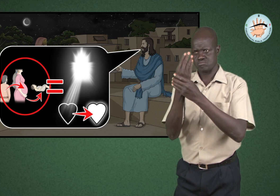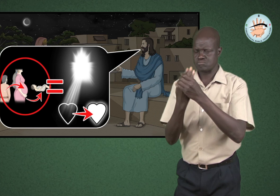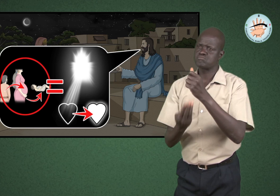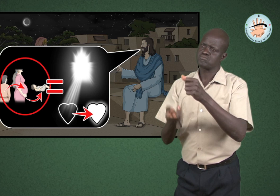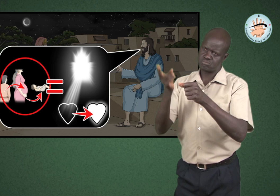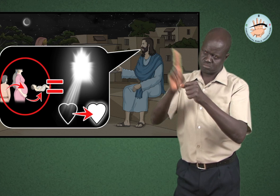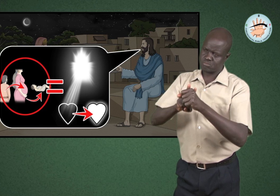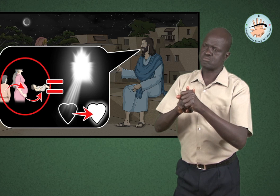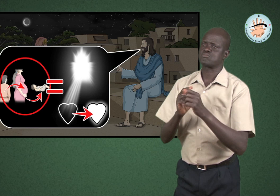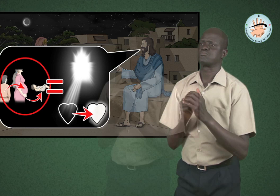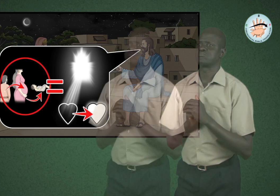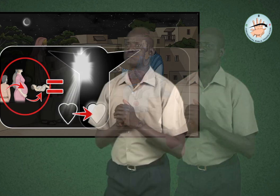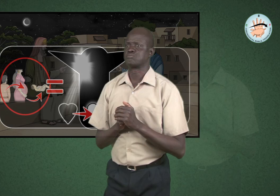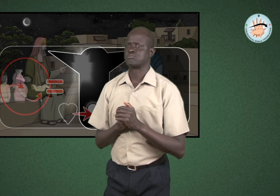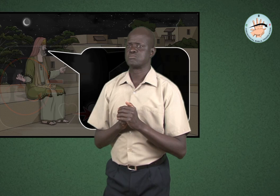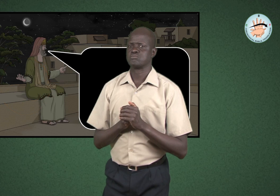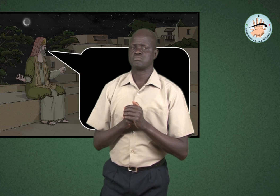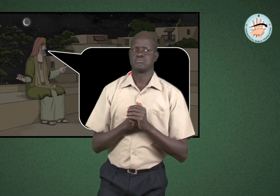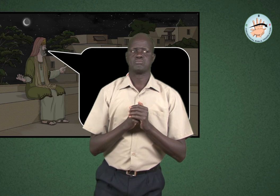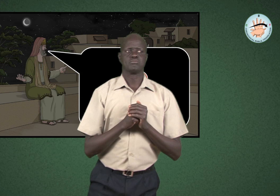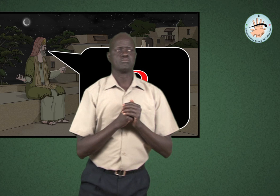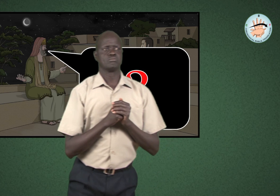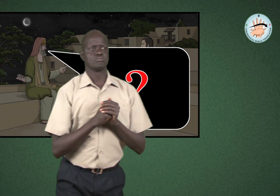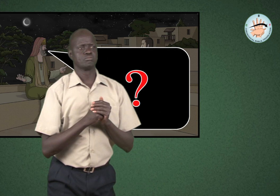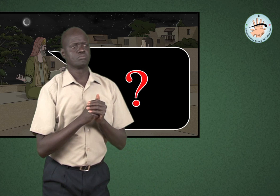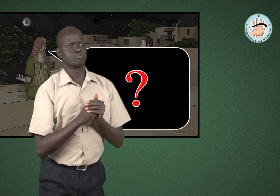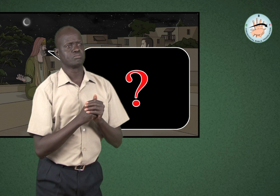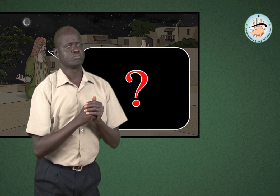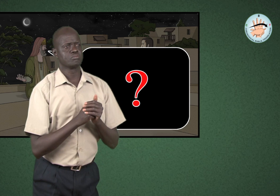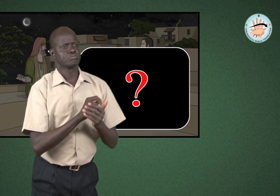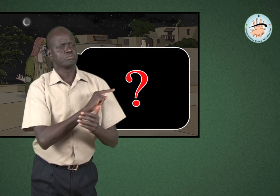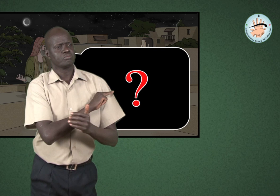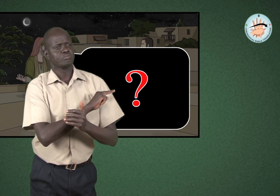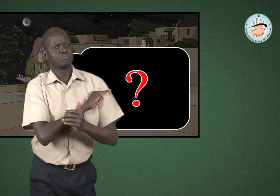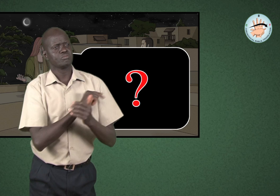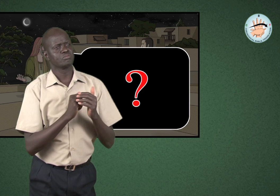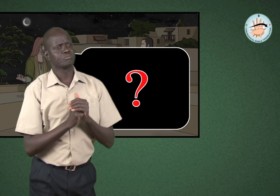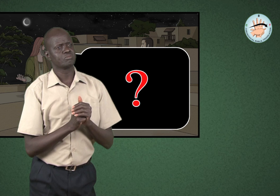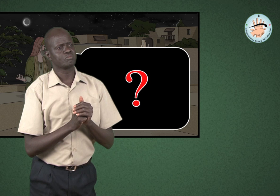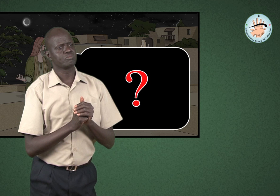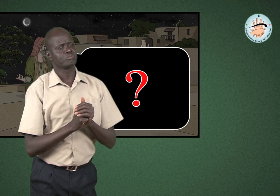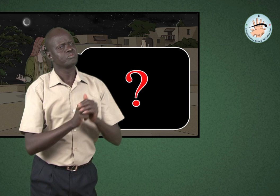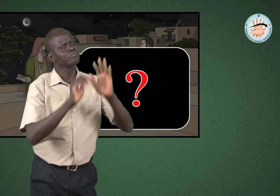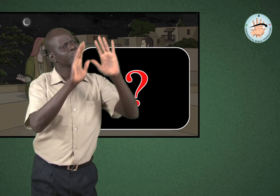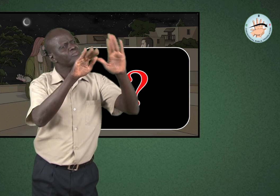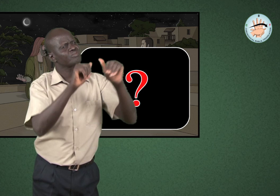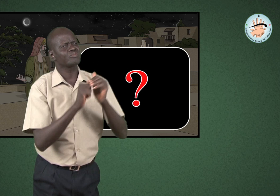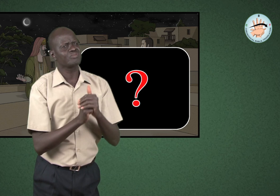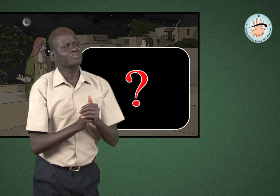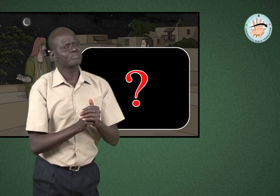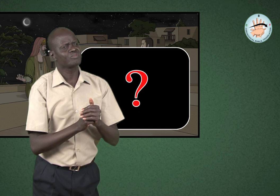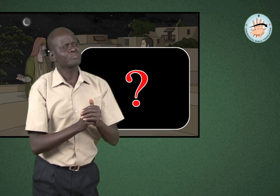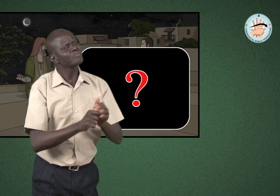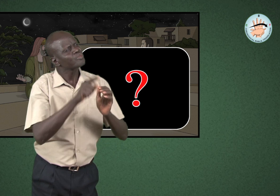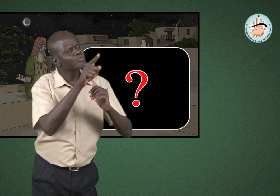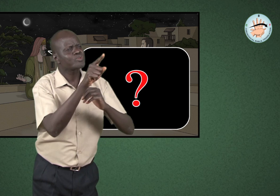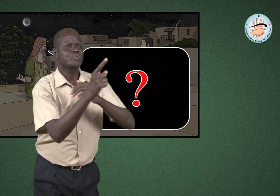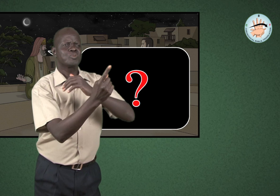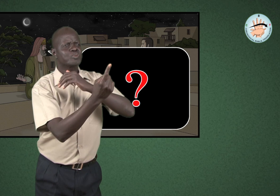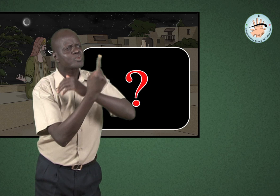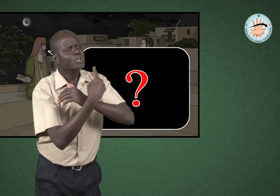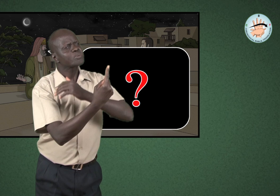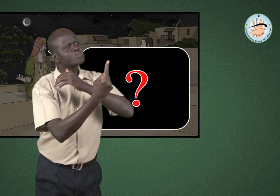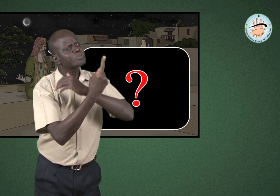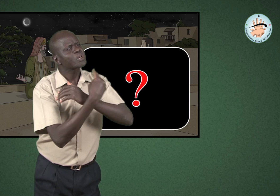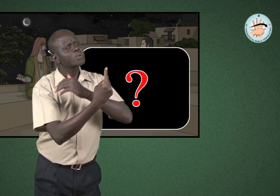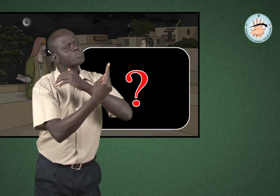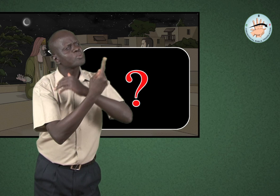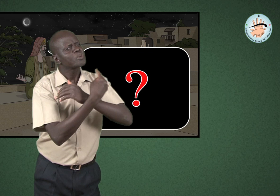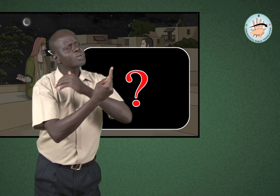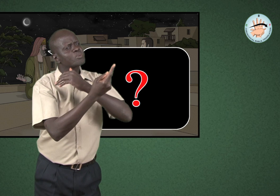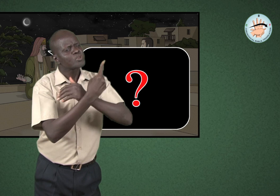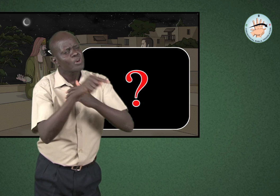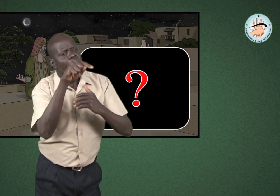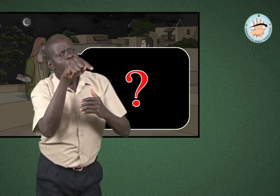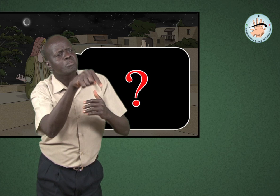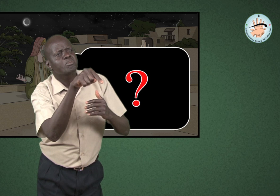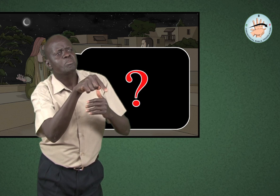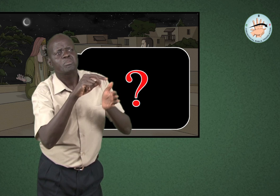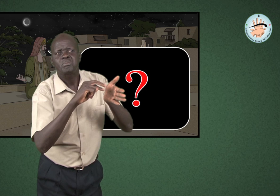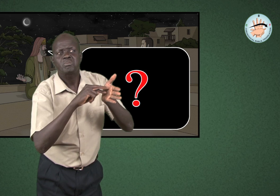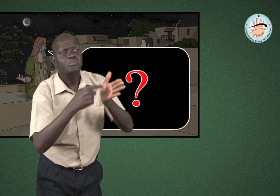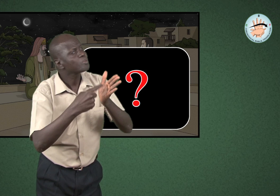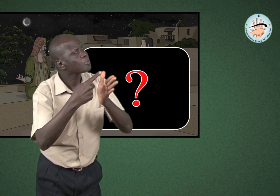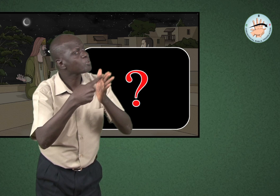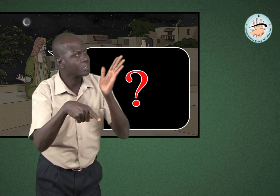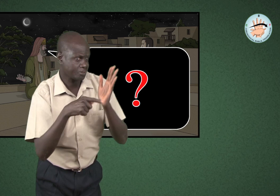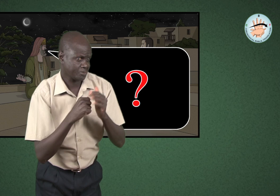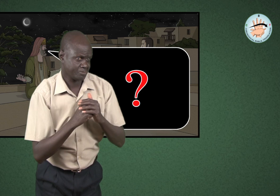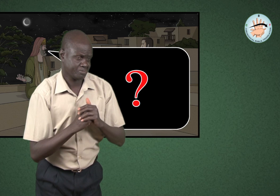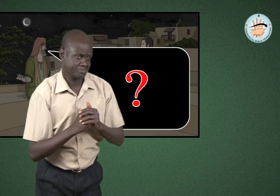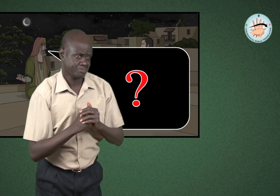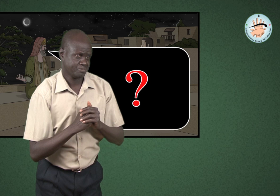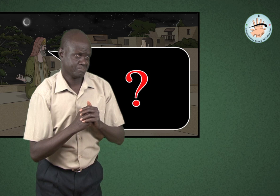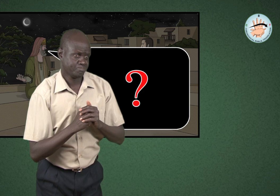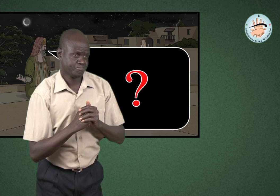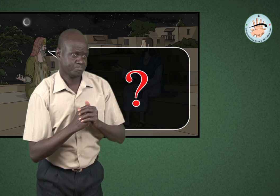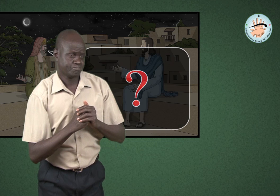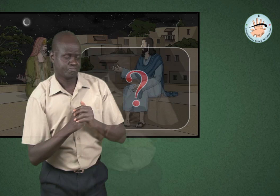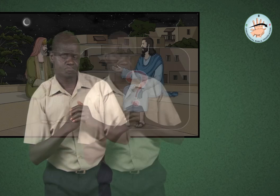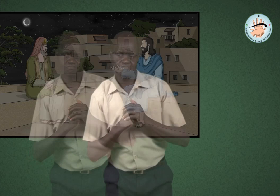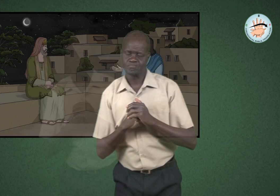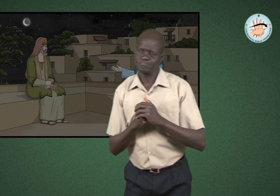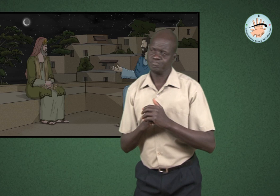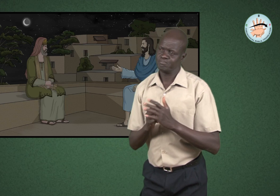“How can this be?” Nicodemus asked.